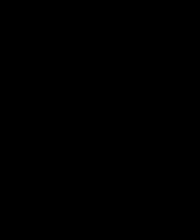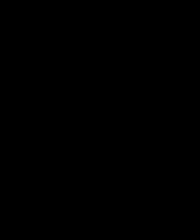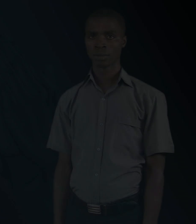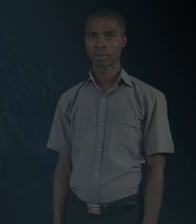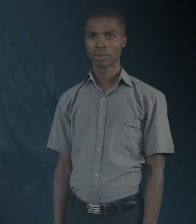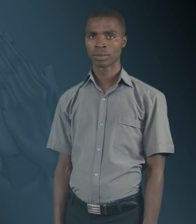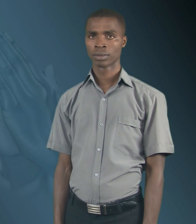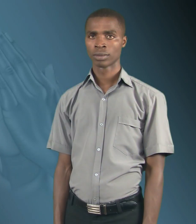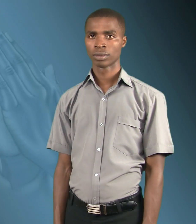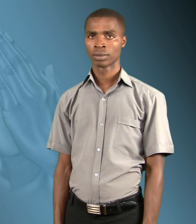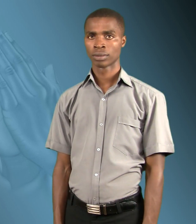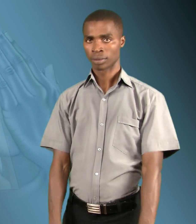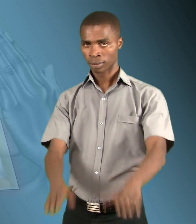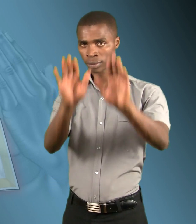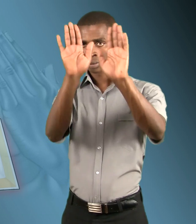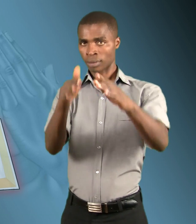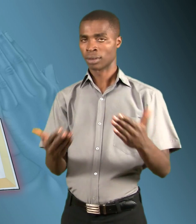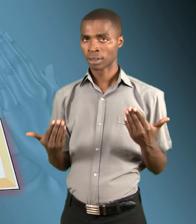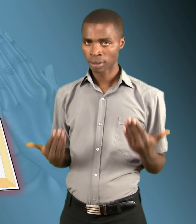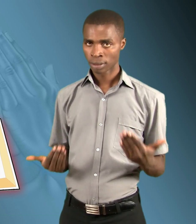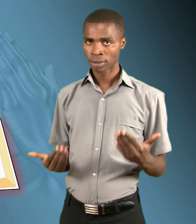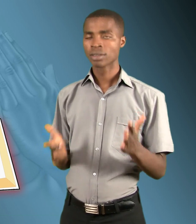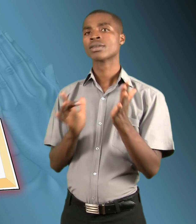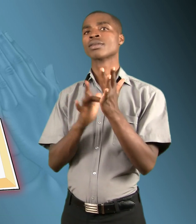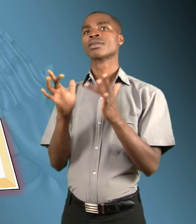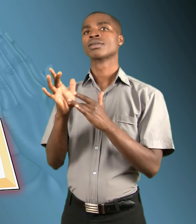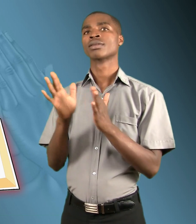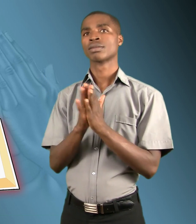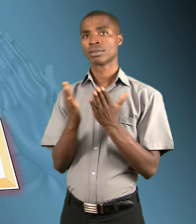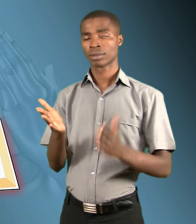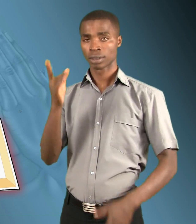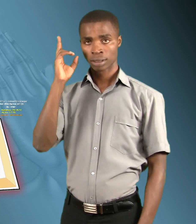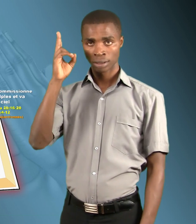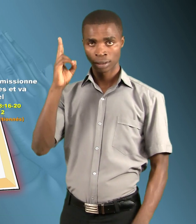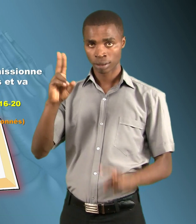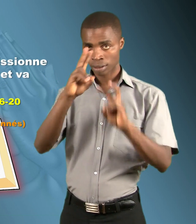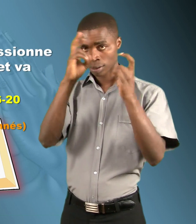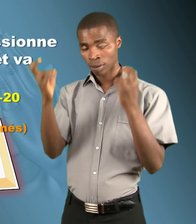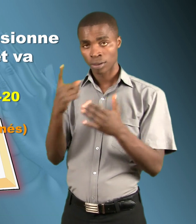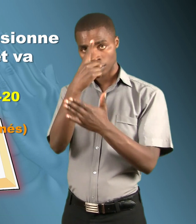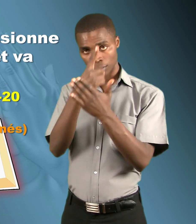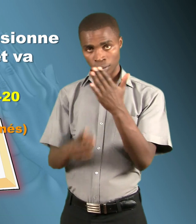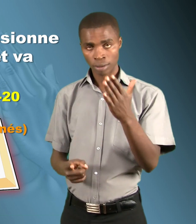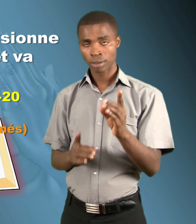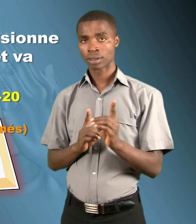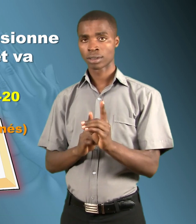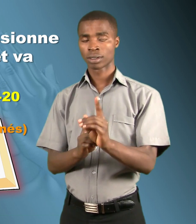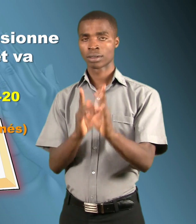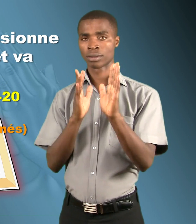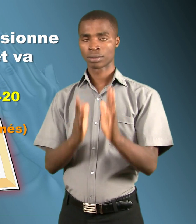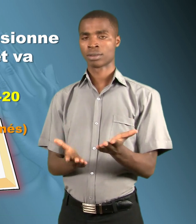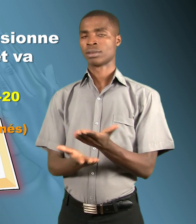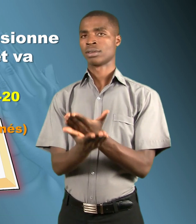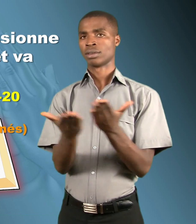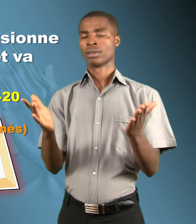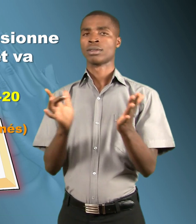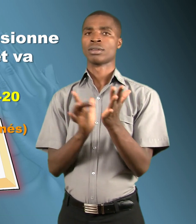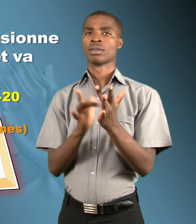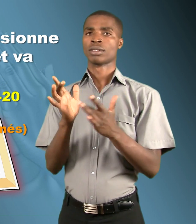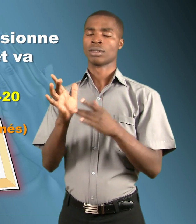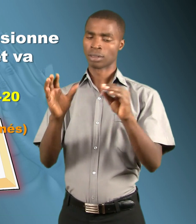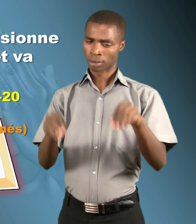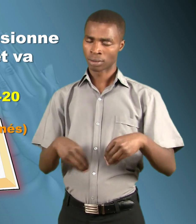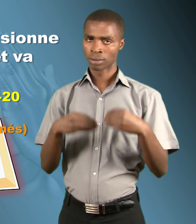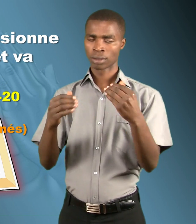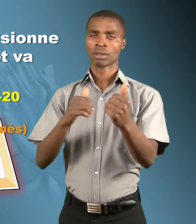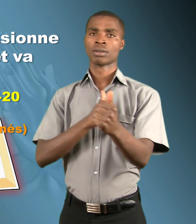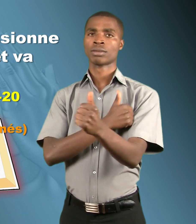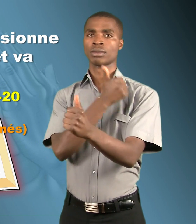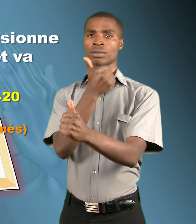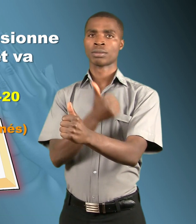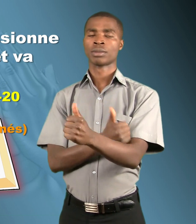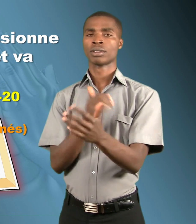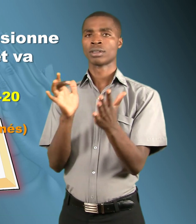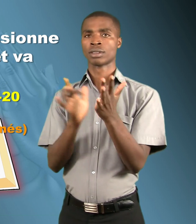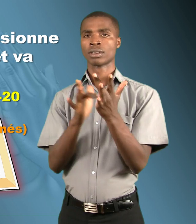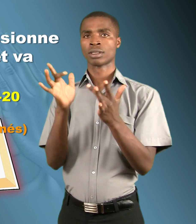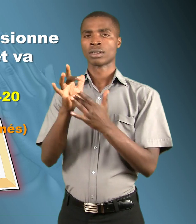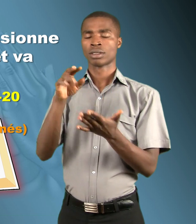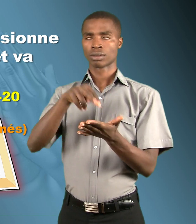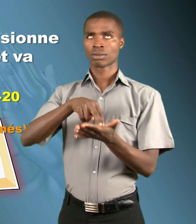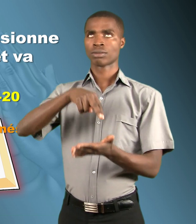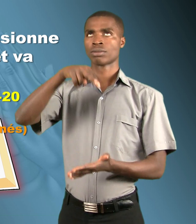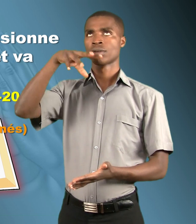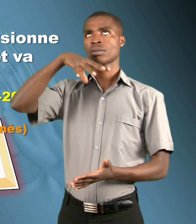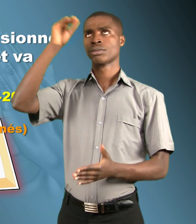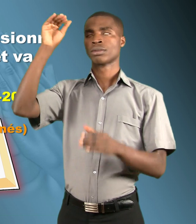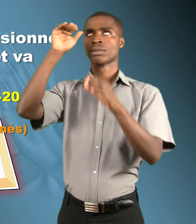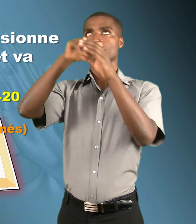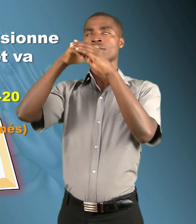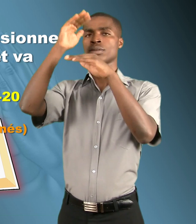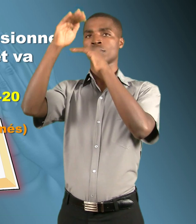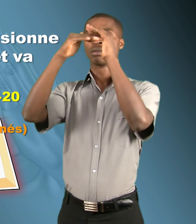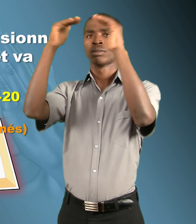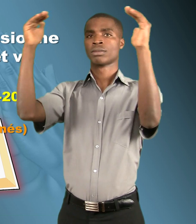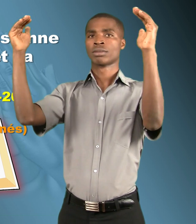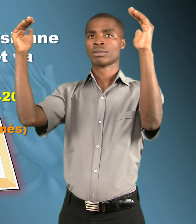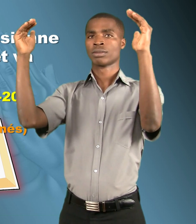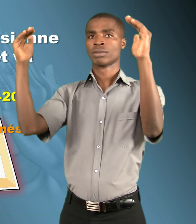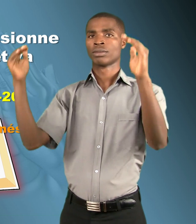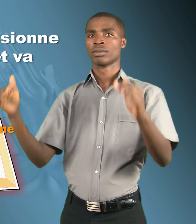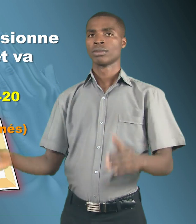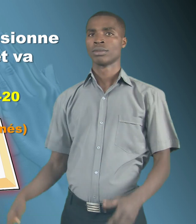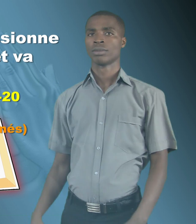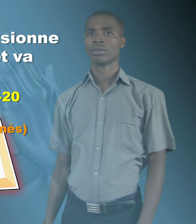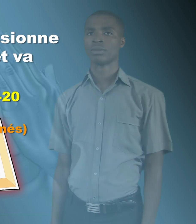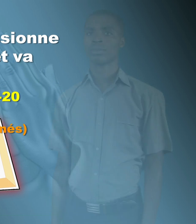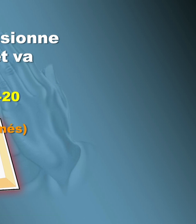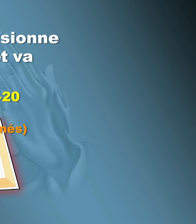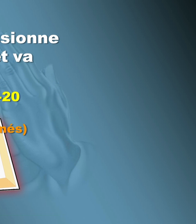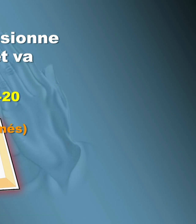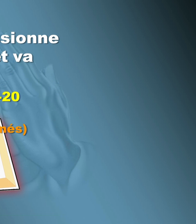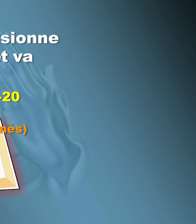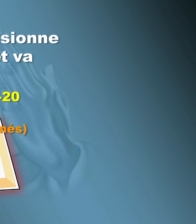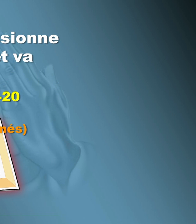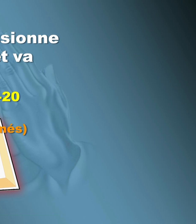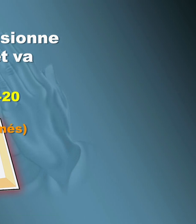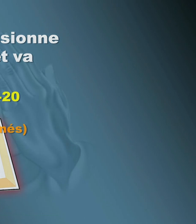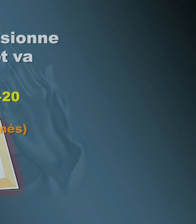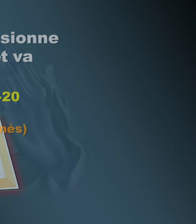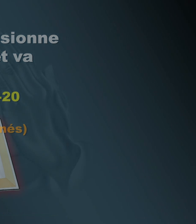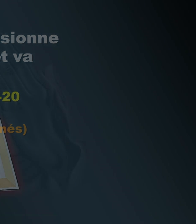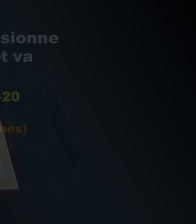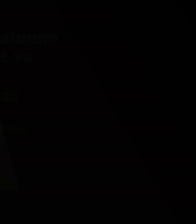Jesus commissions the disciples and goes to heaven